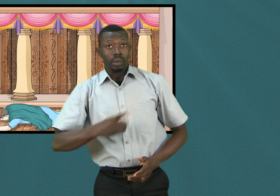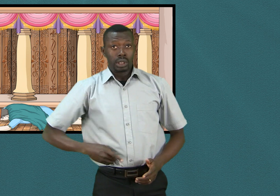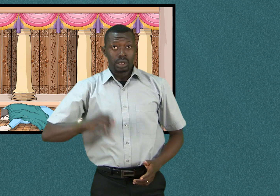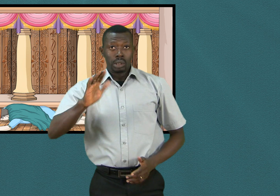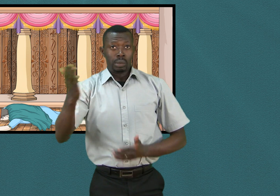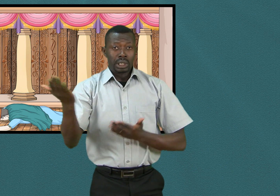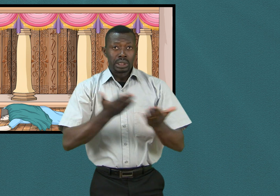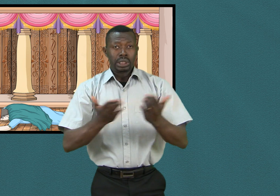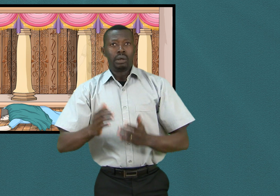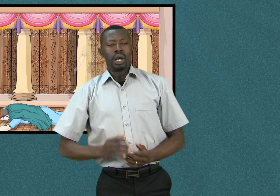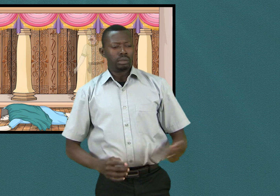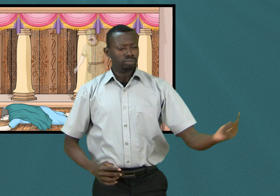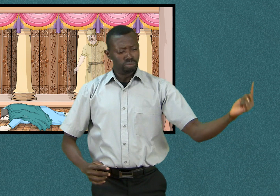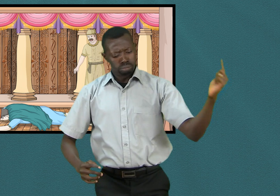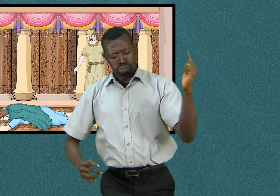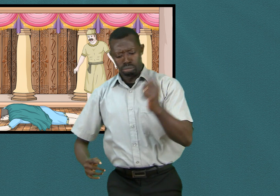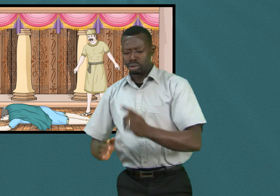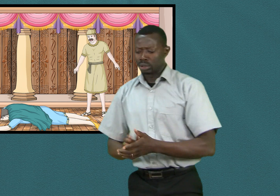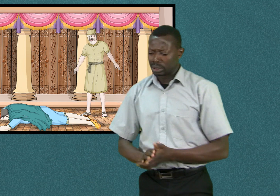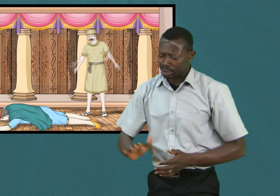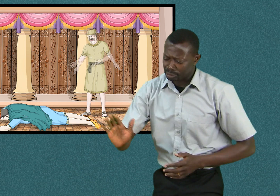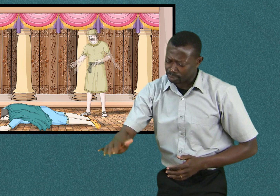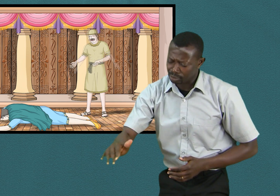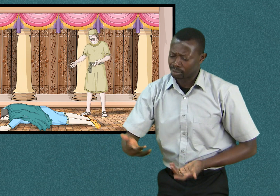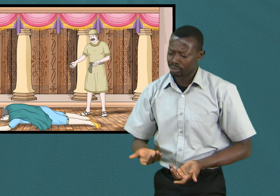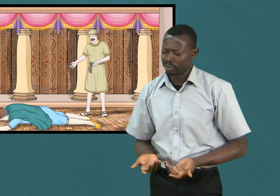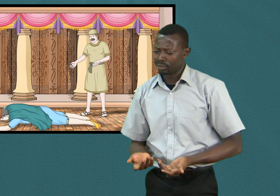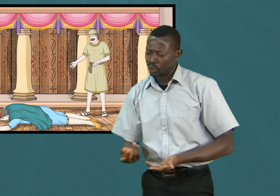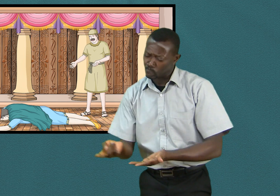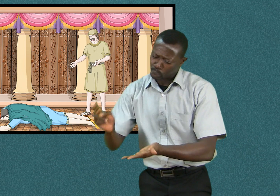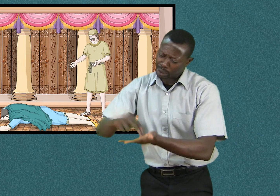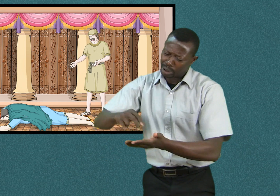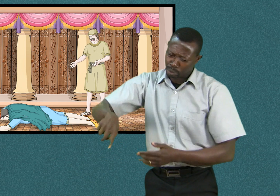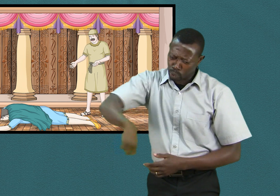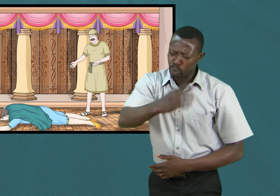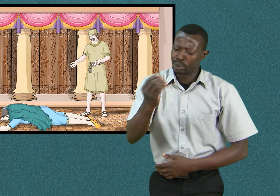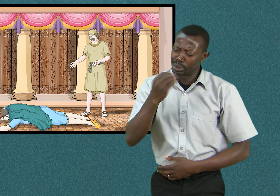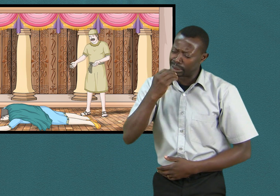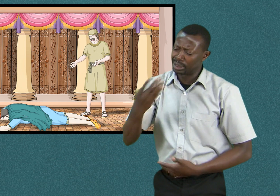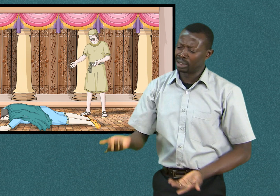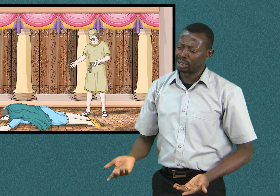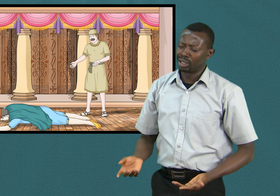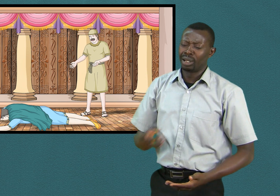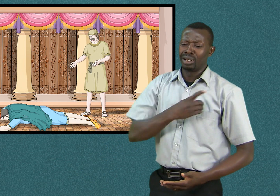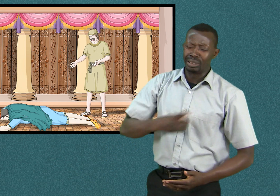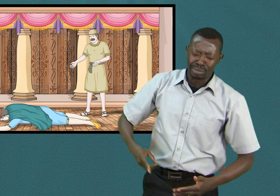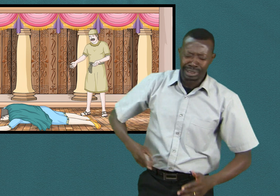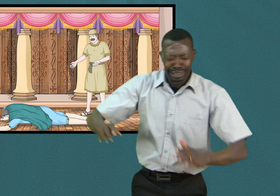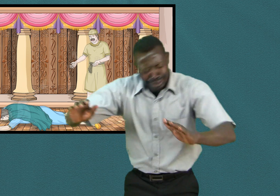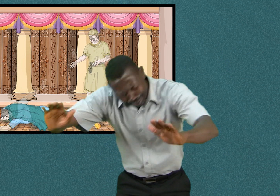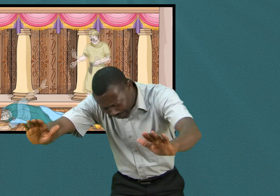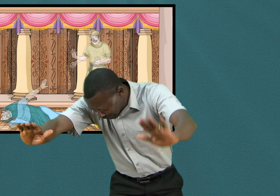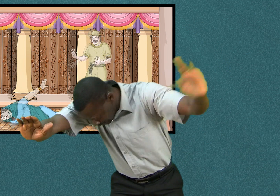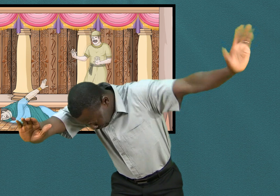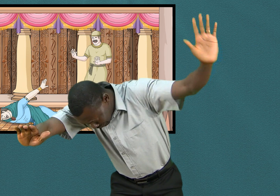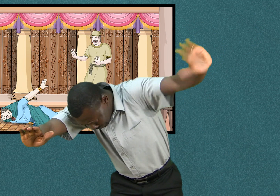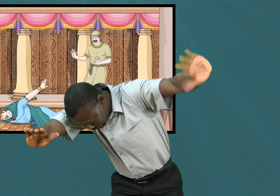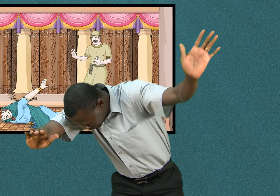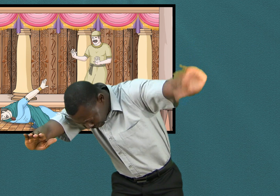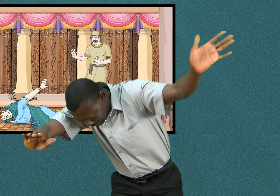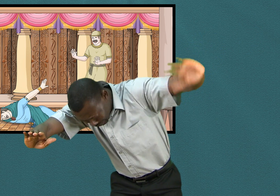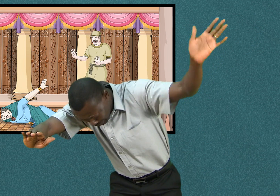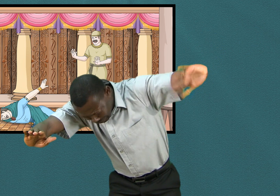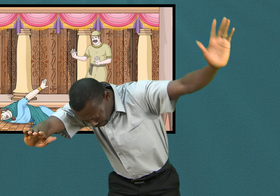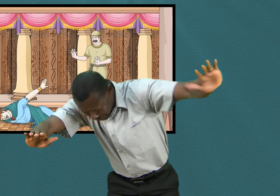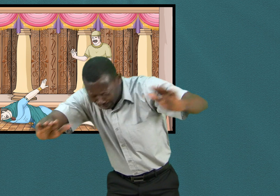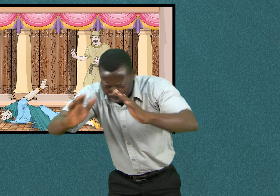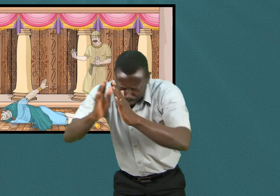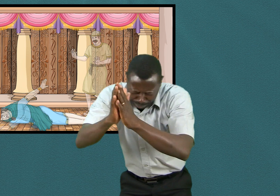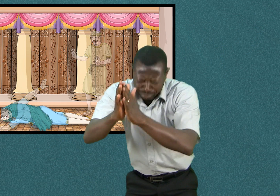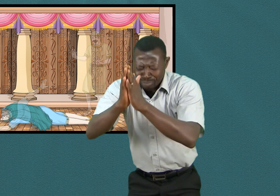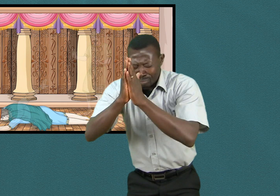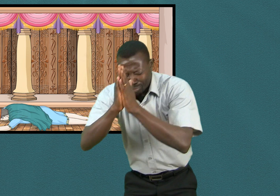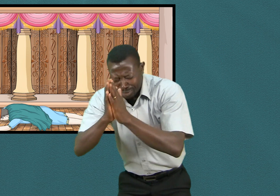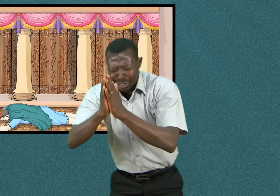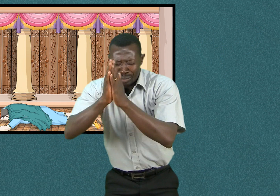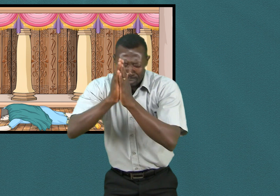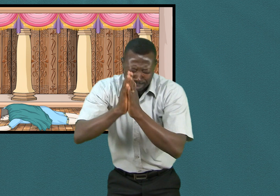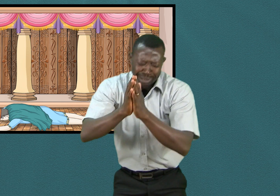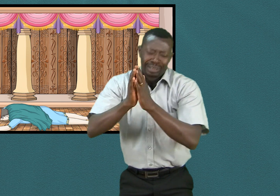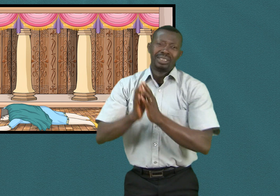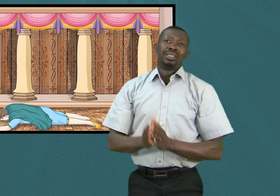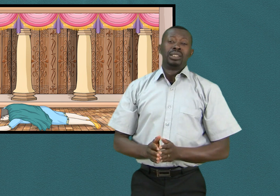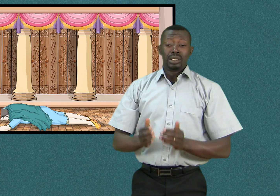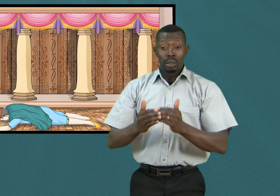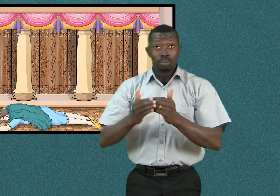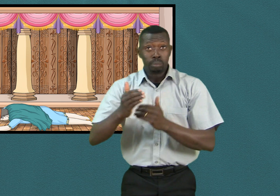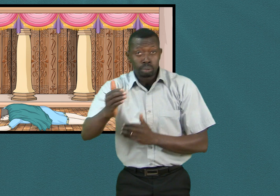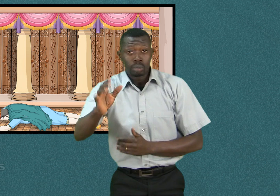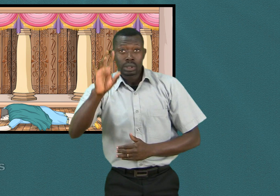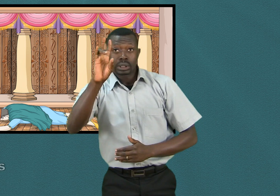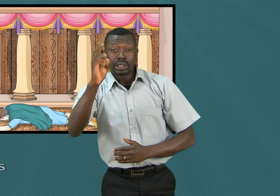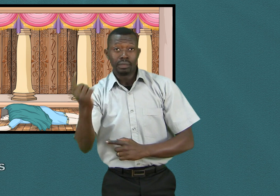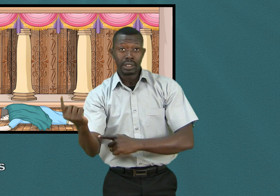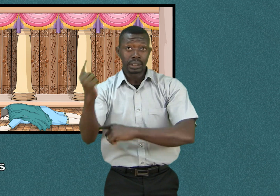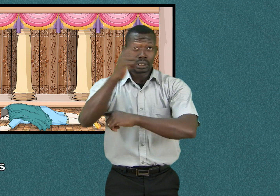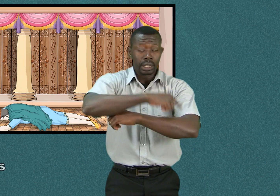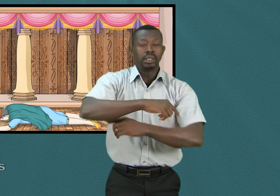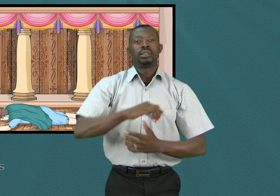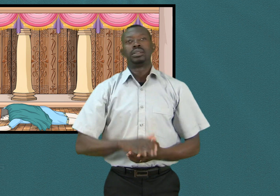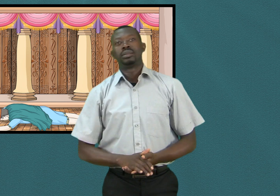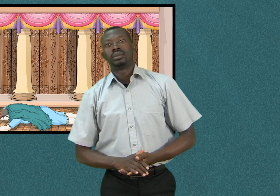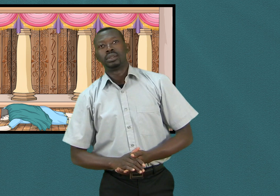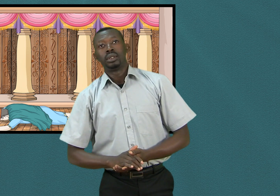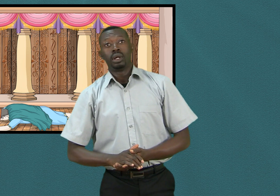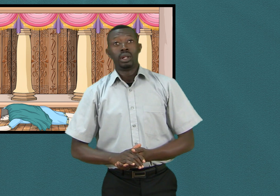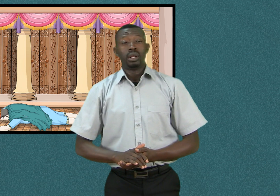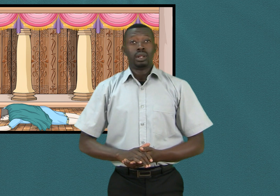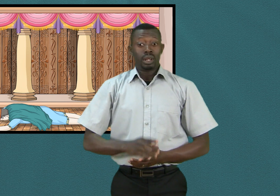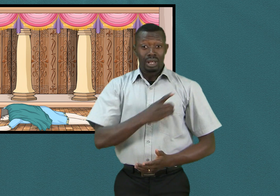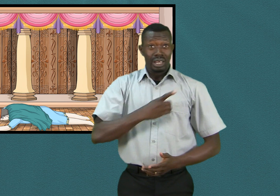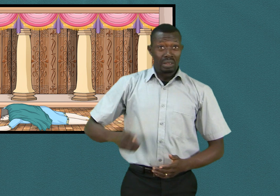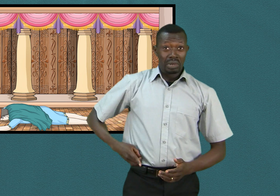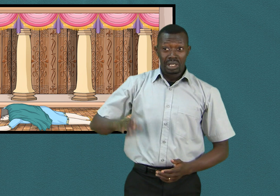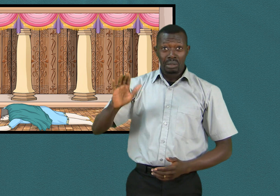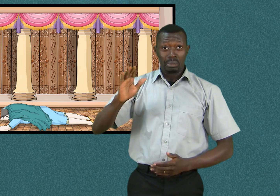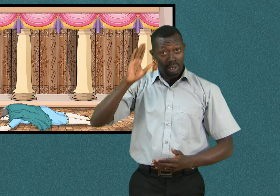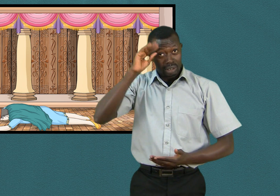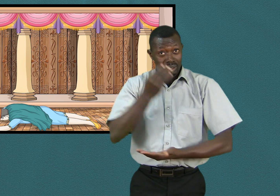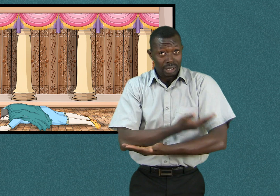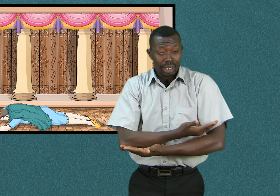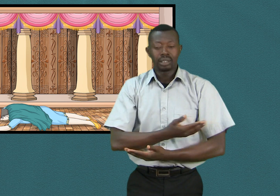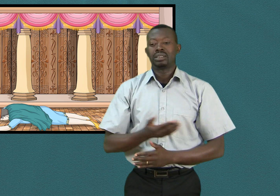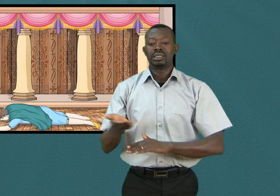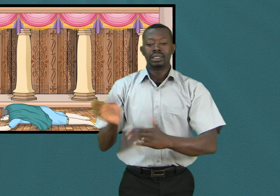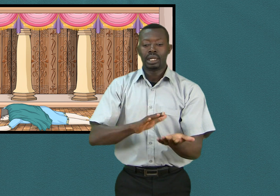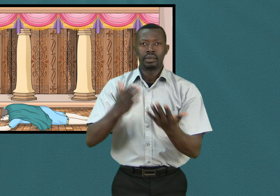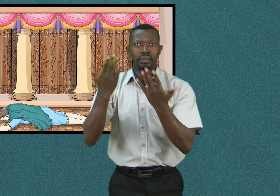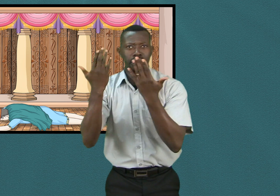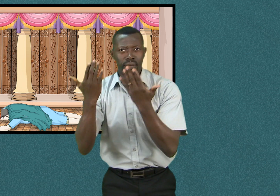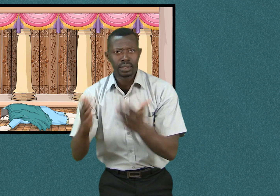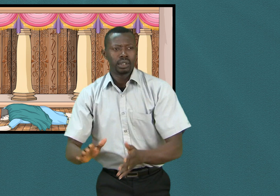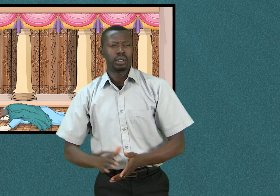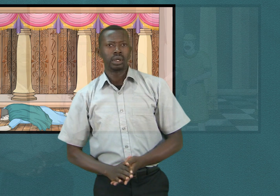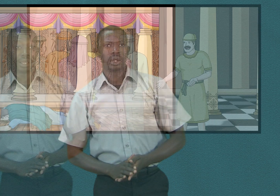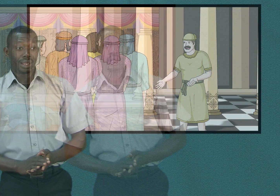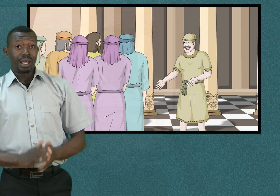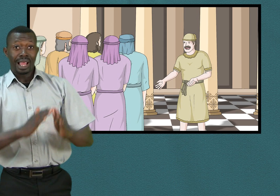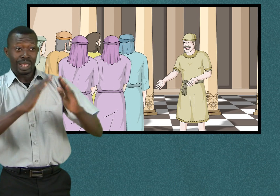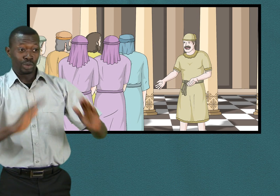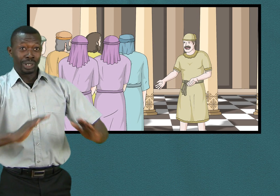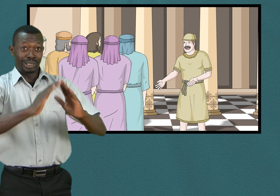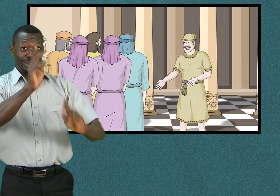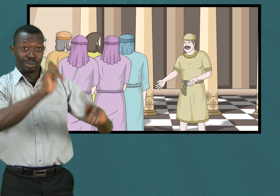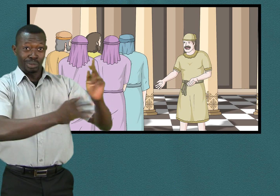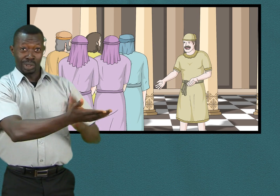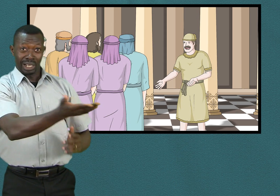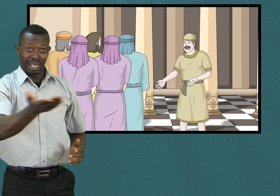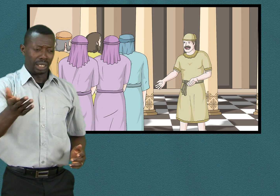The elders of his household stood beside him to help him up from the ground, but he was unwilling and would not eat anything with them. On the seventh day the child died.